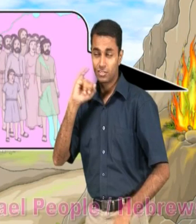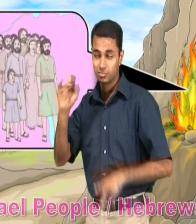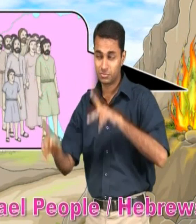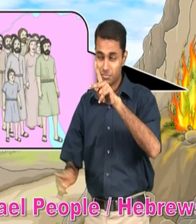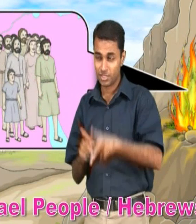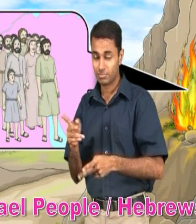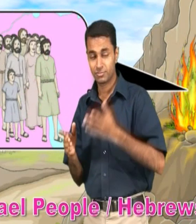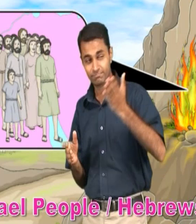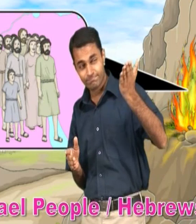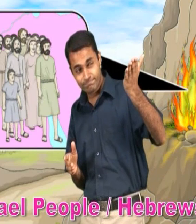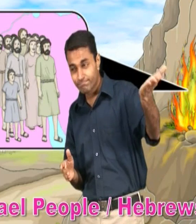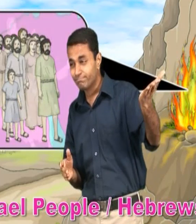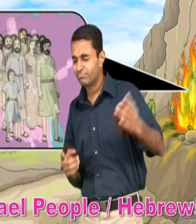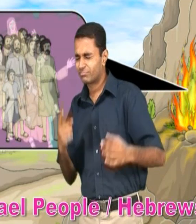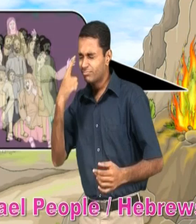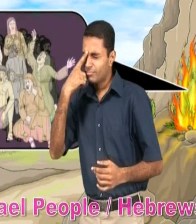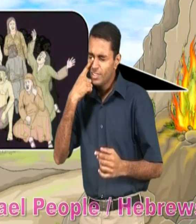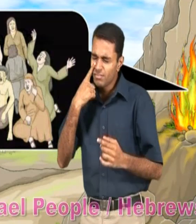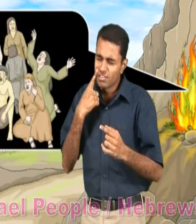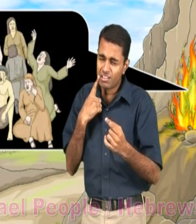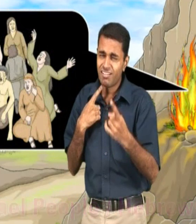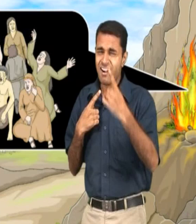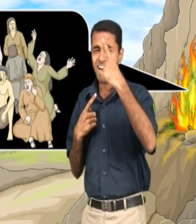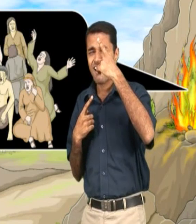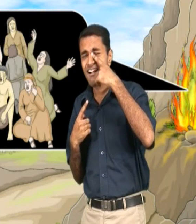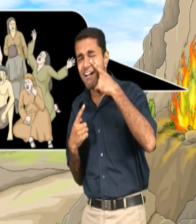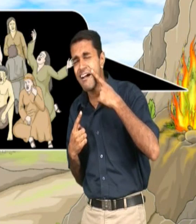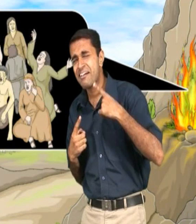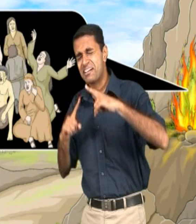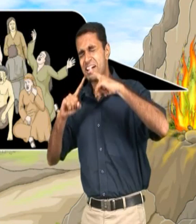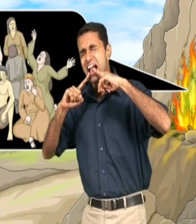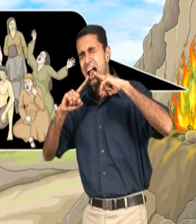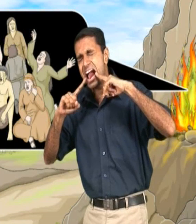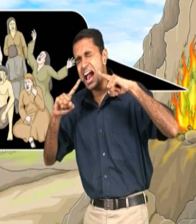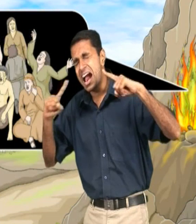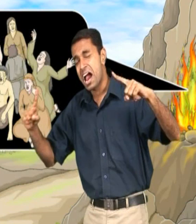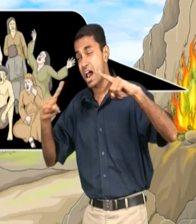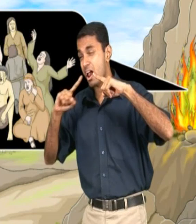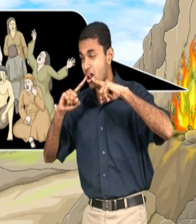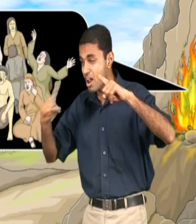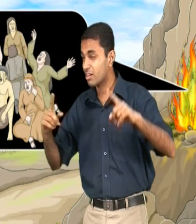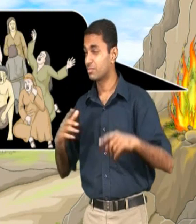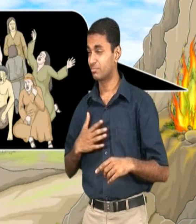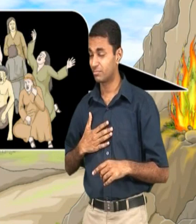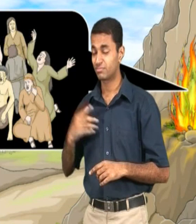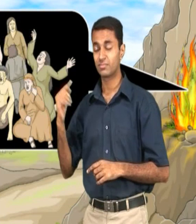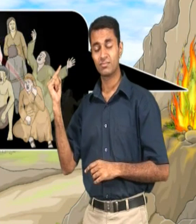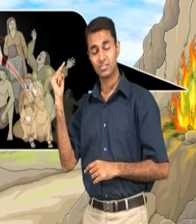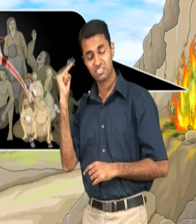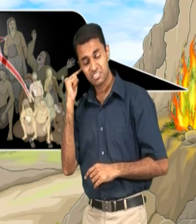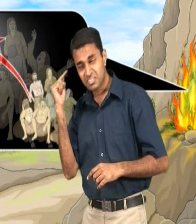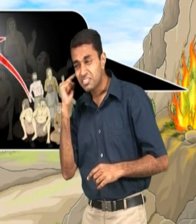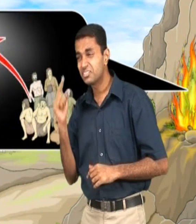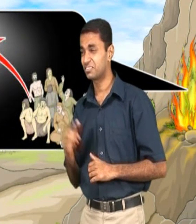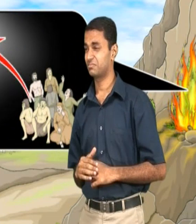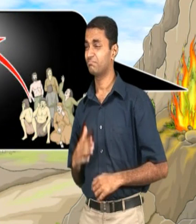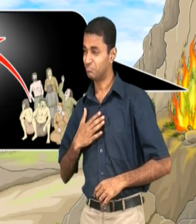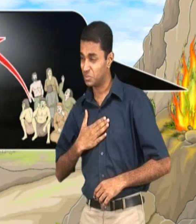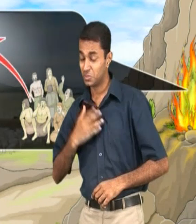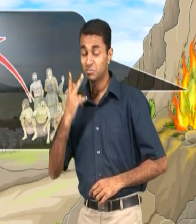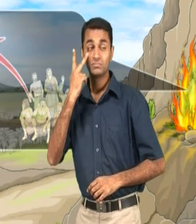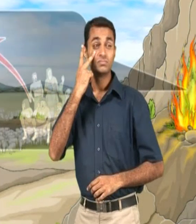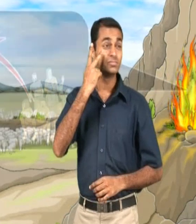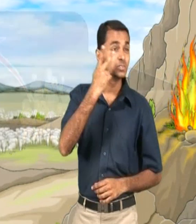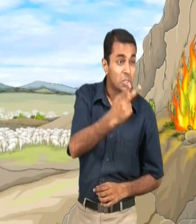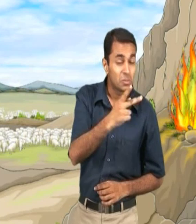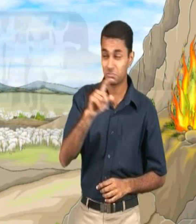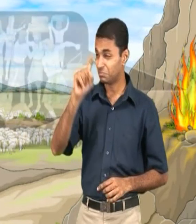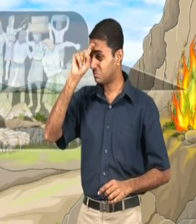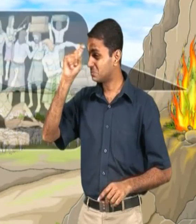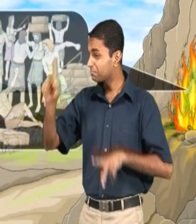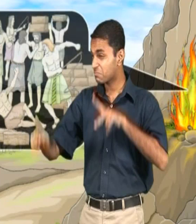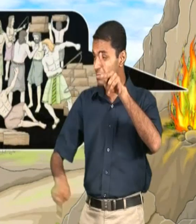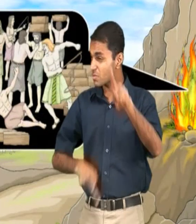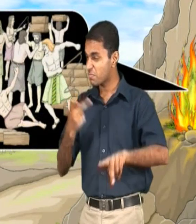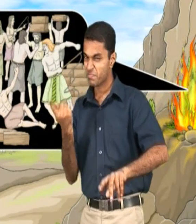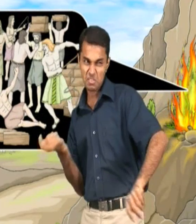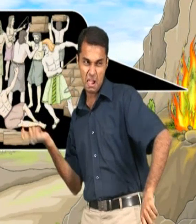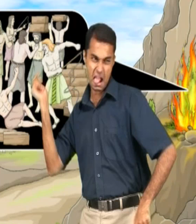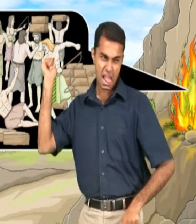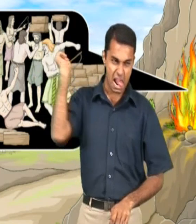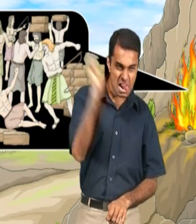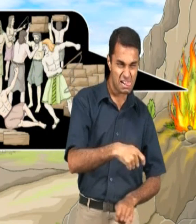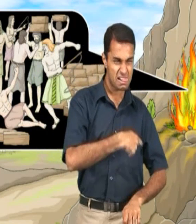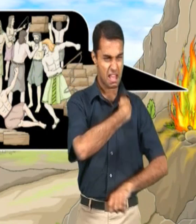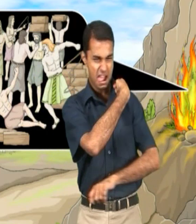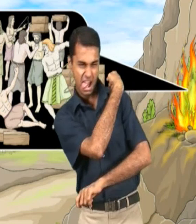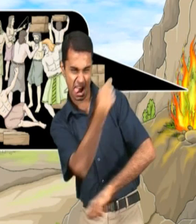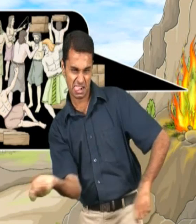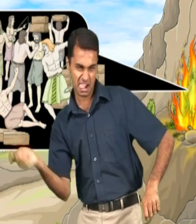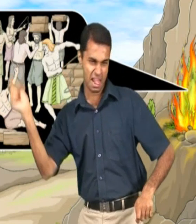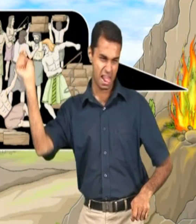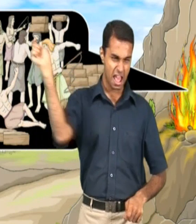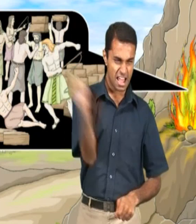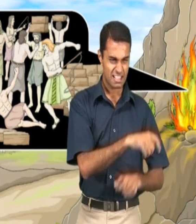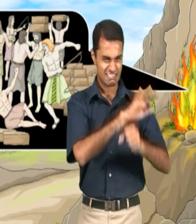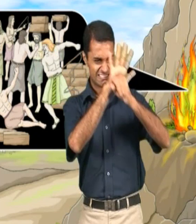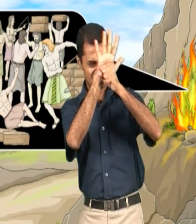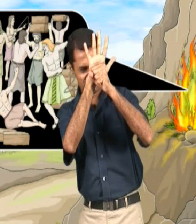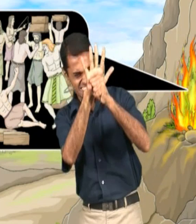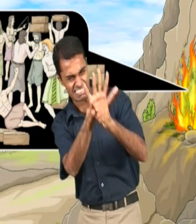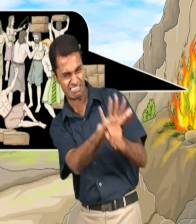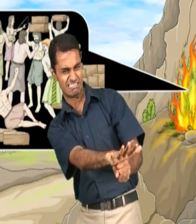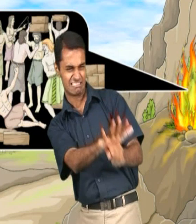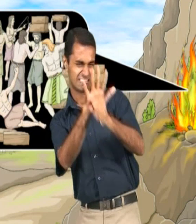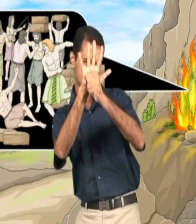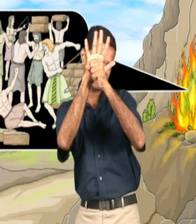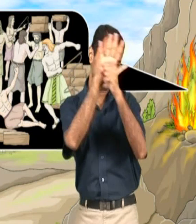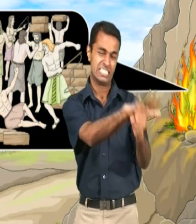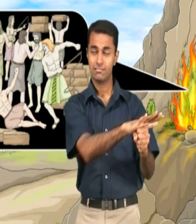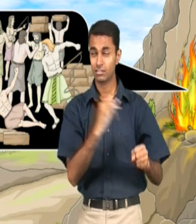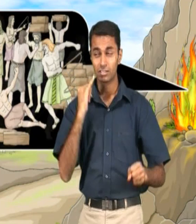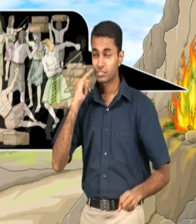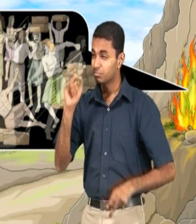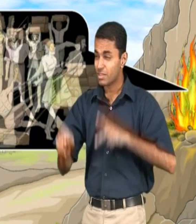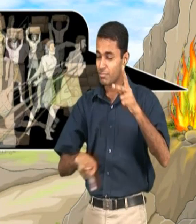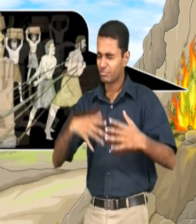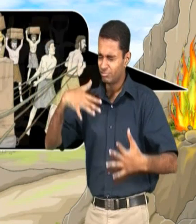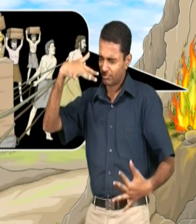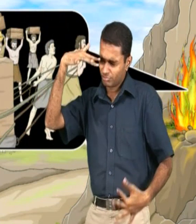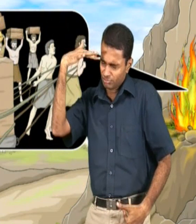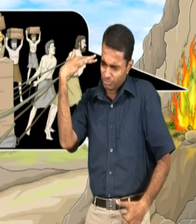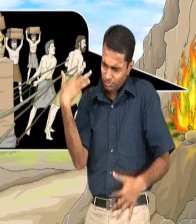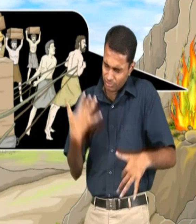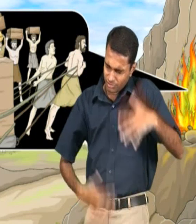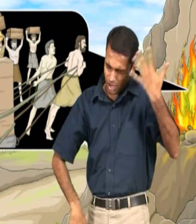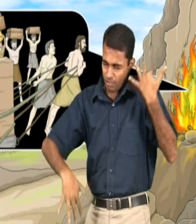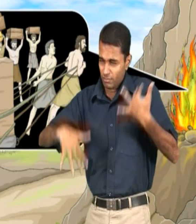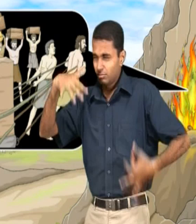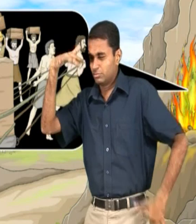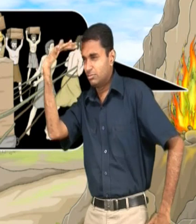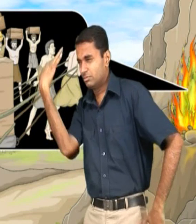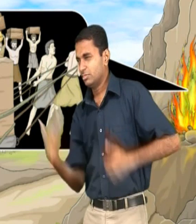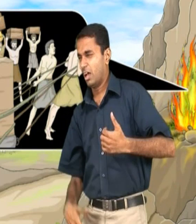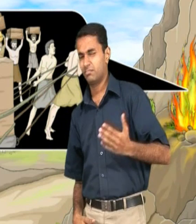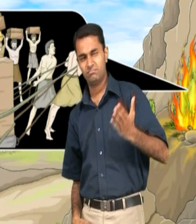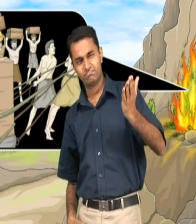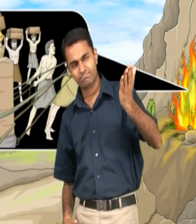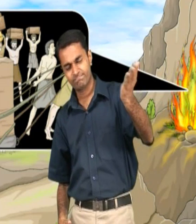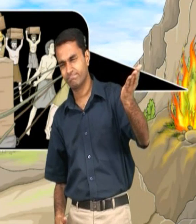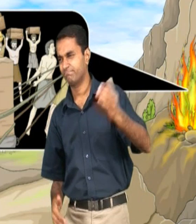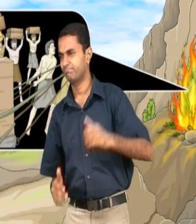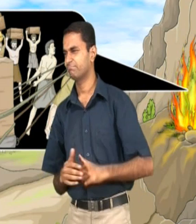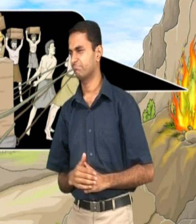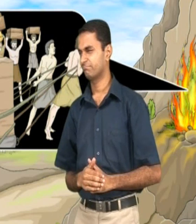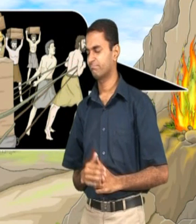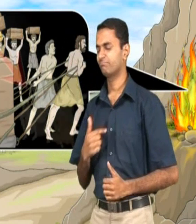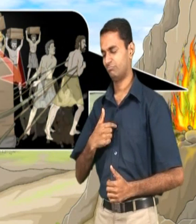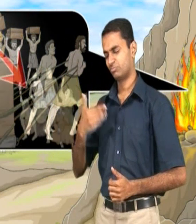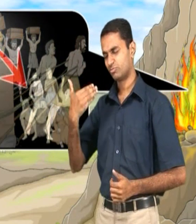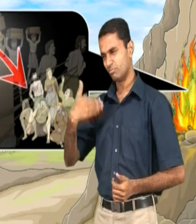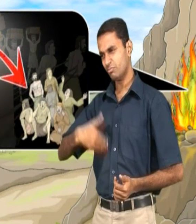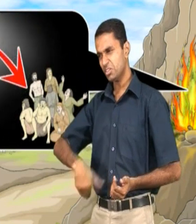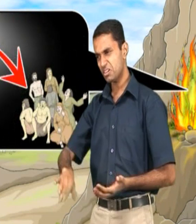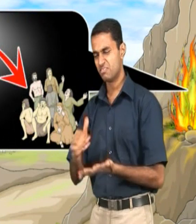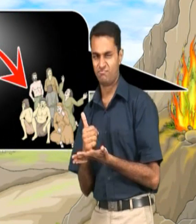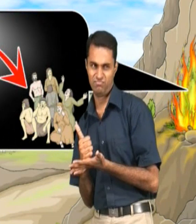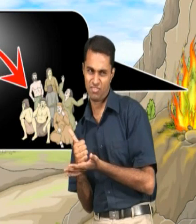I have heard them crying out because of their oppressors, and I am aware of their sufferings.